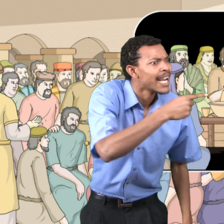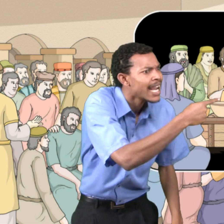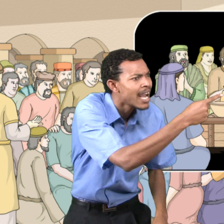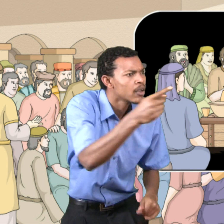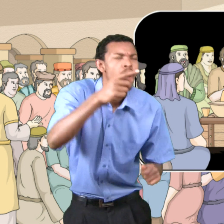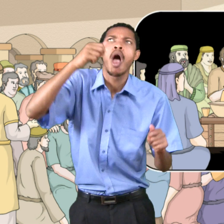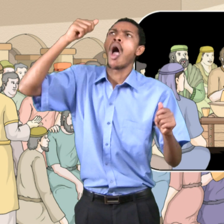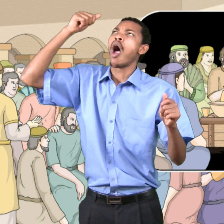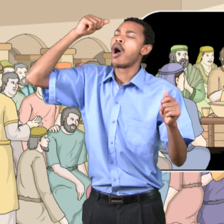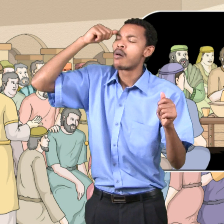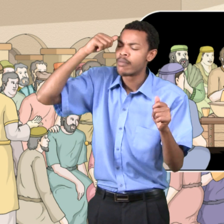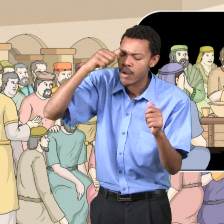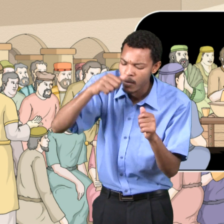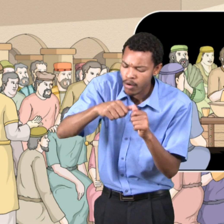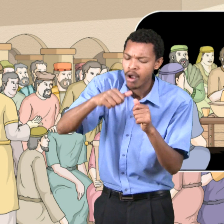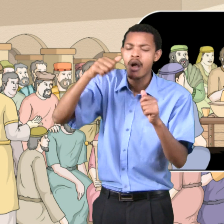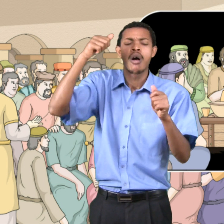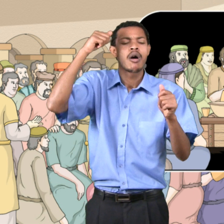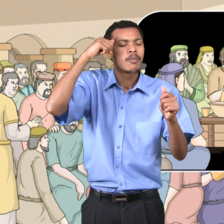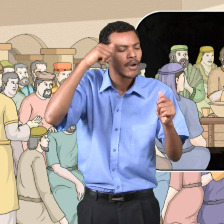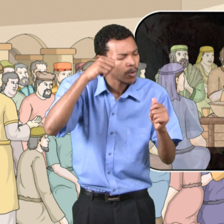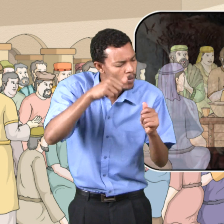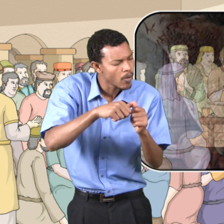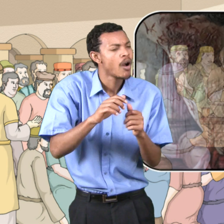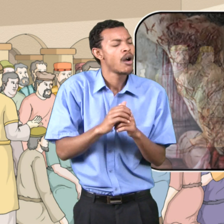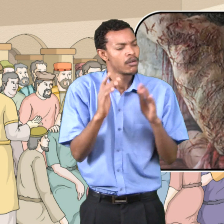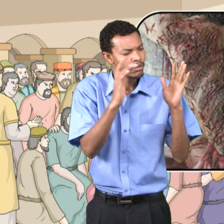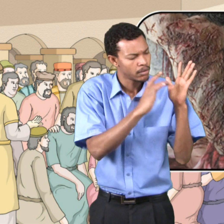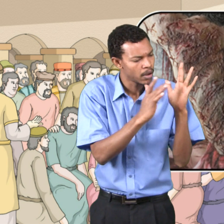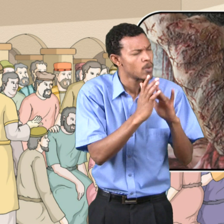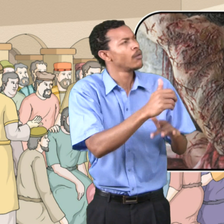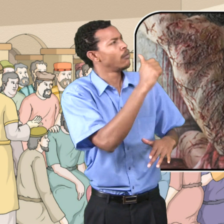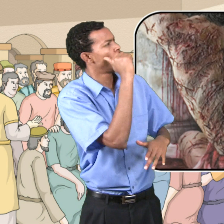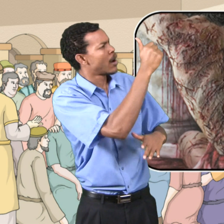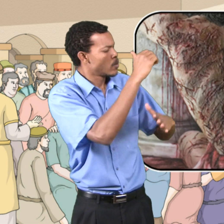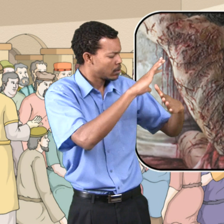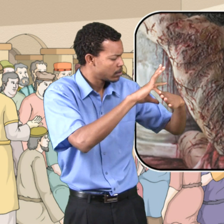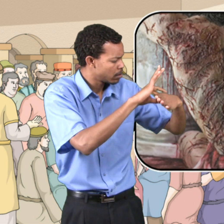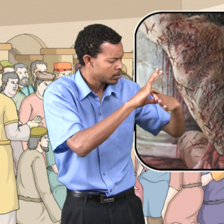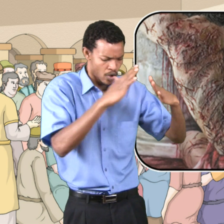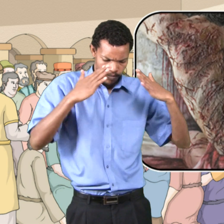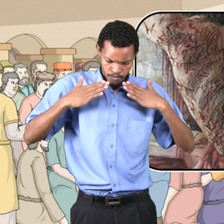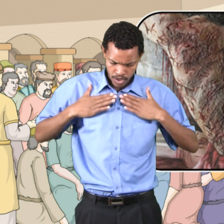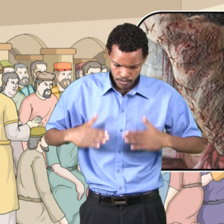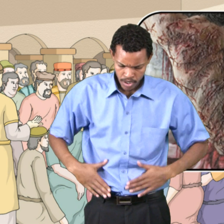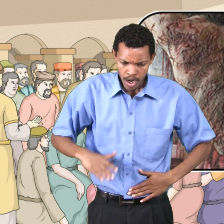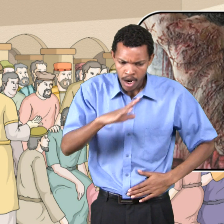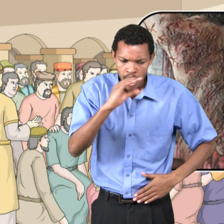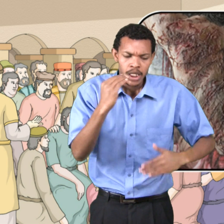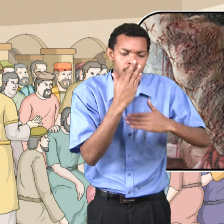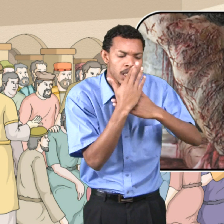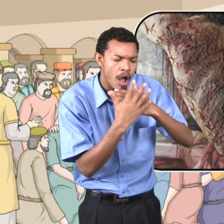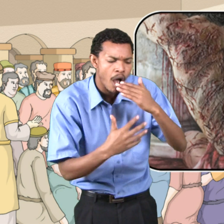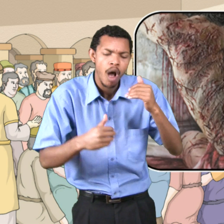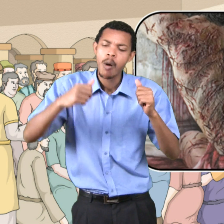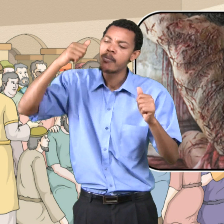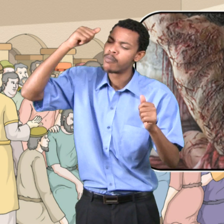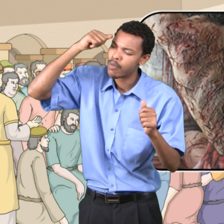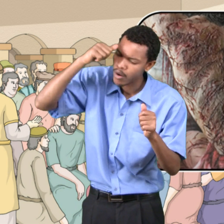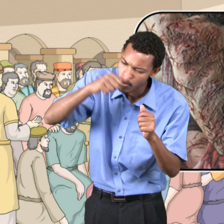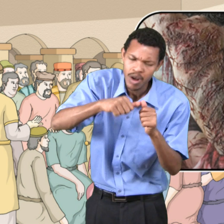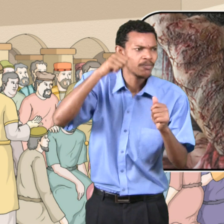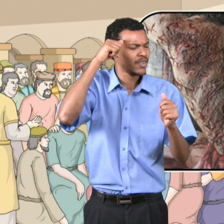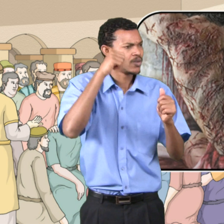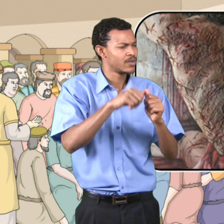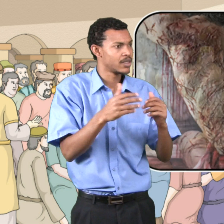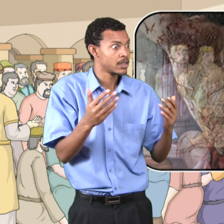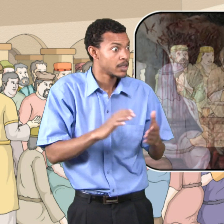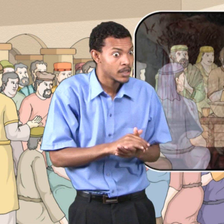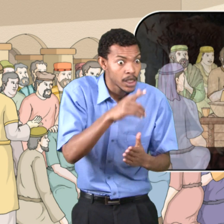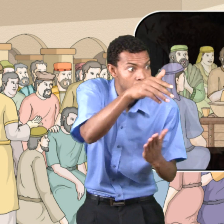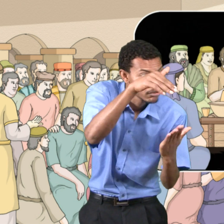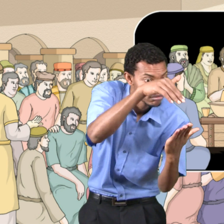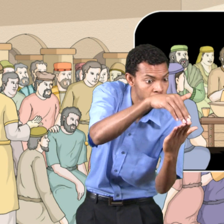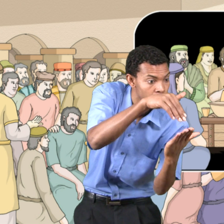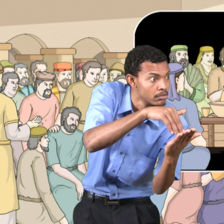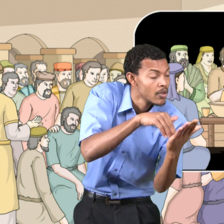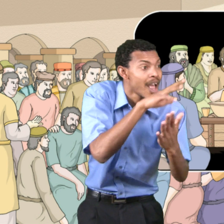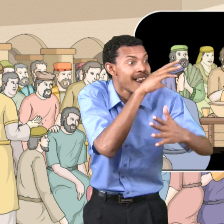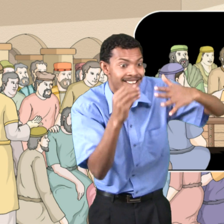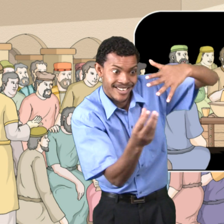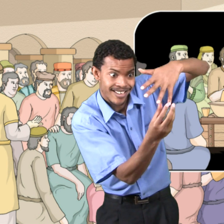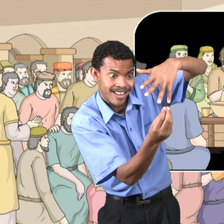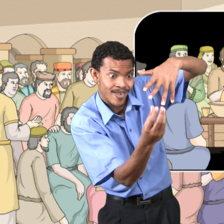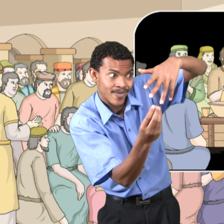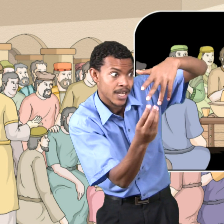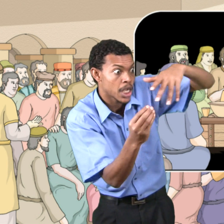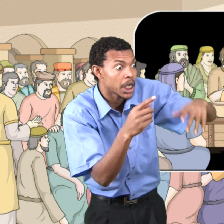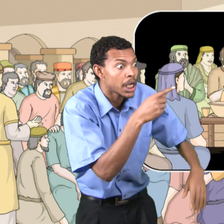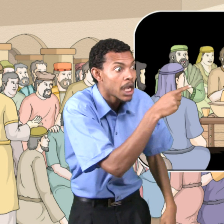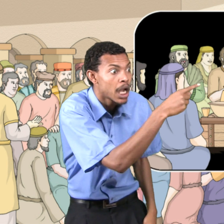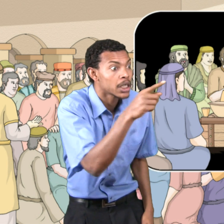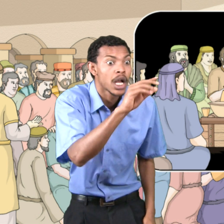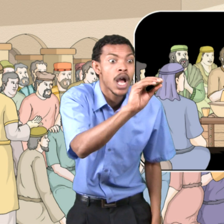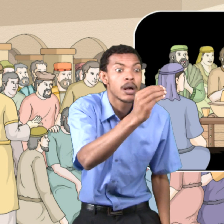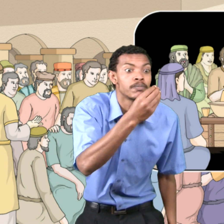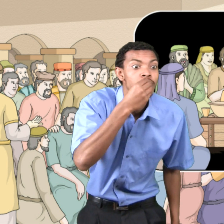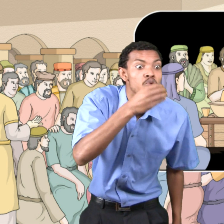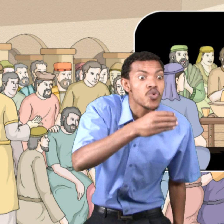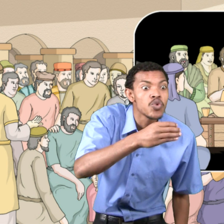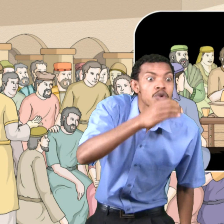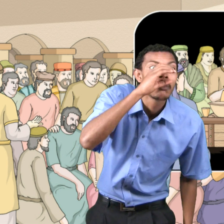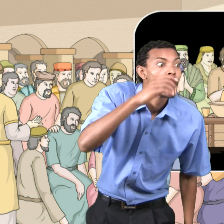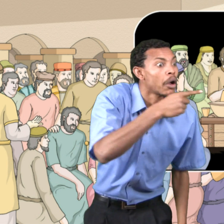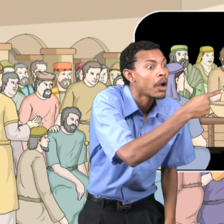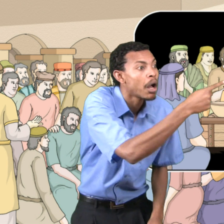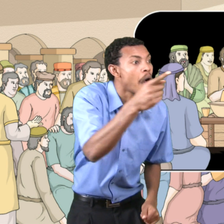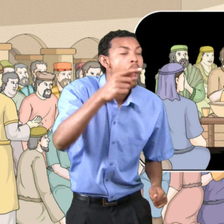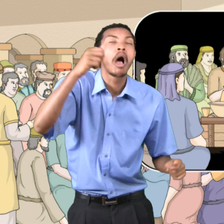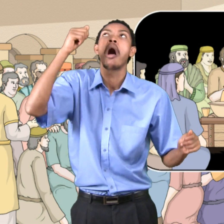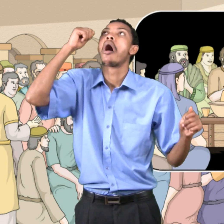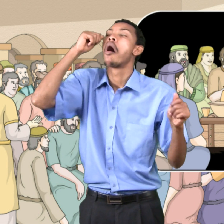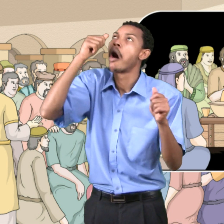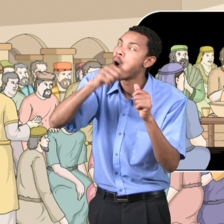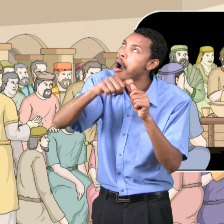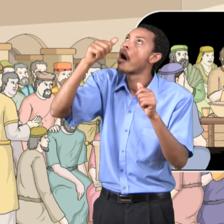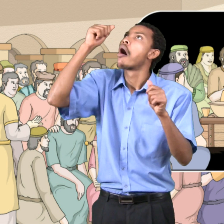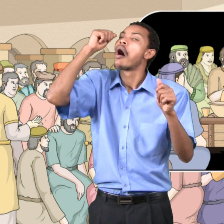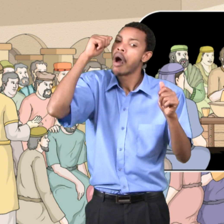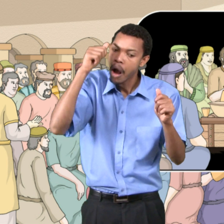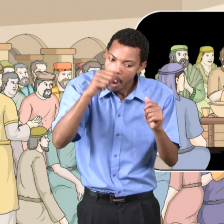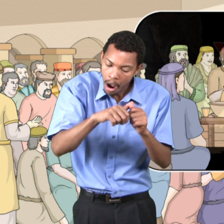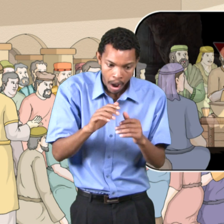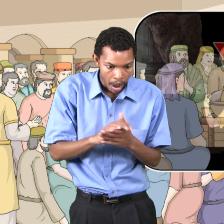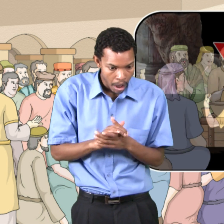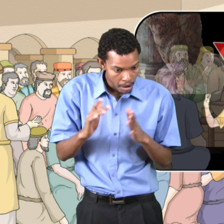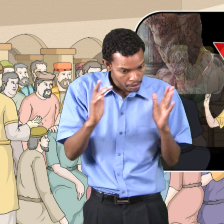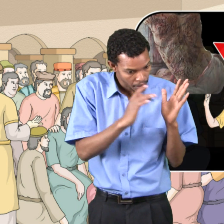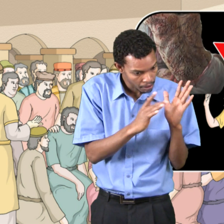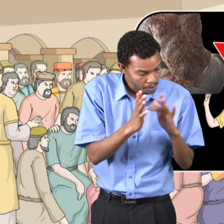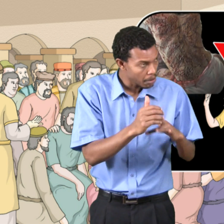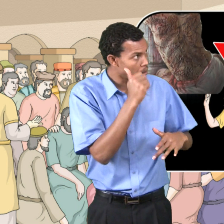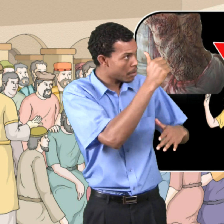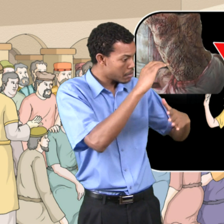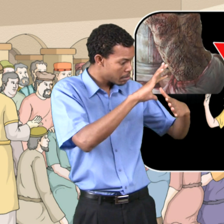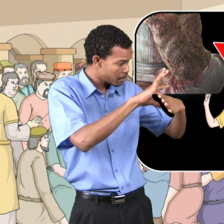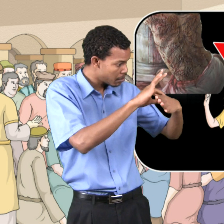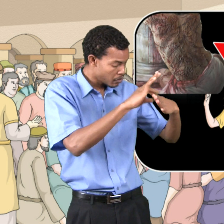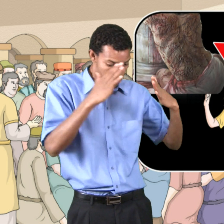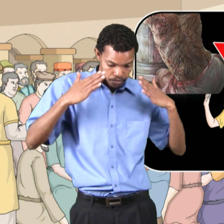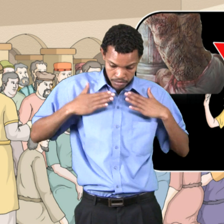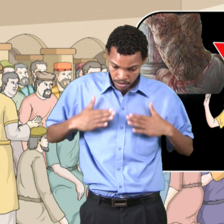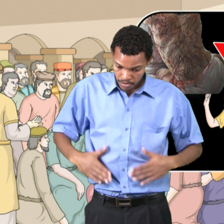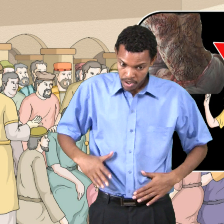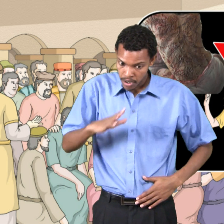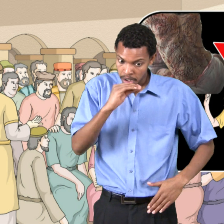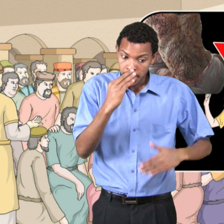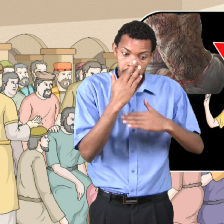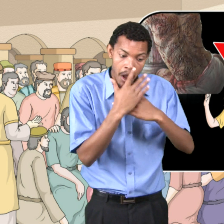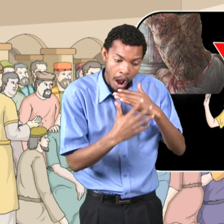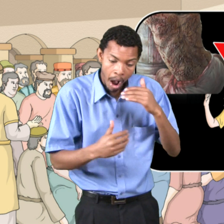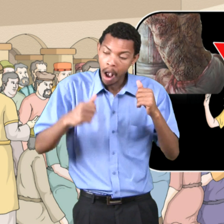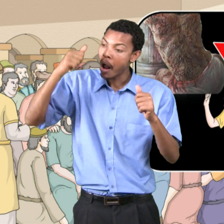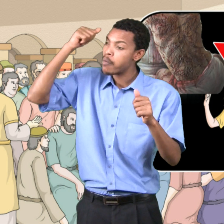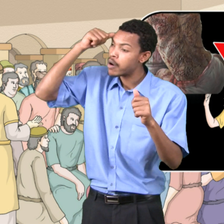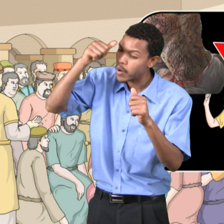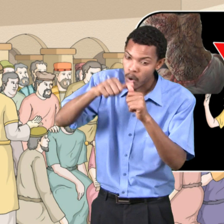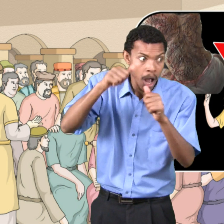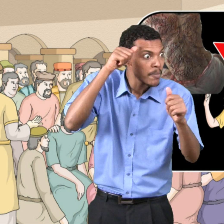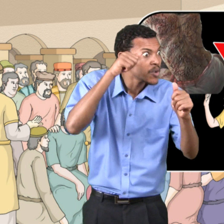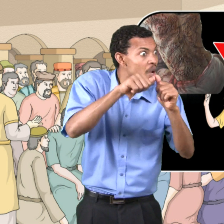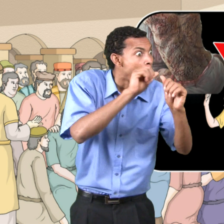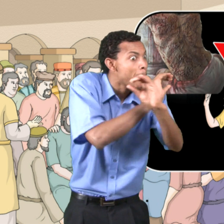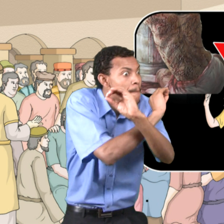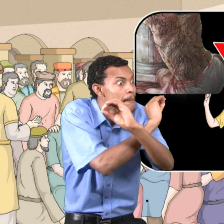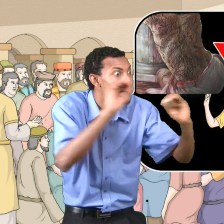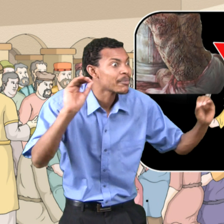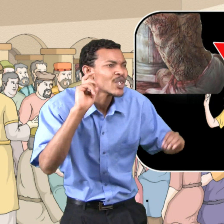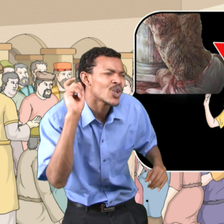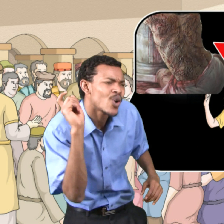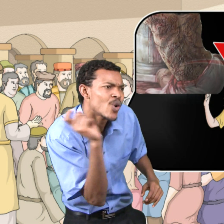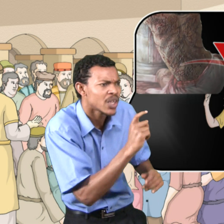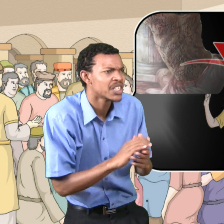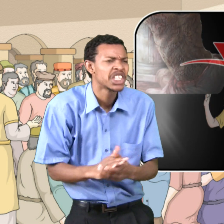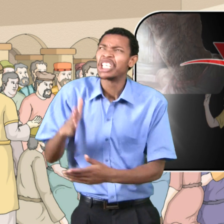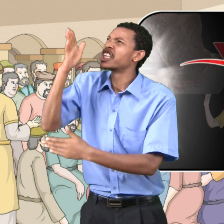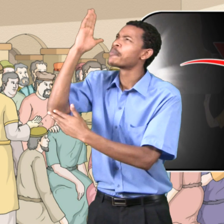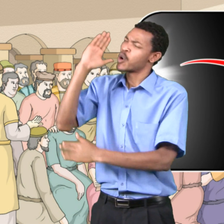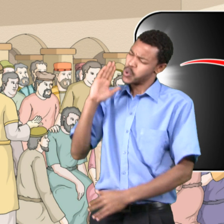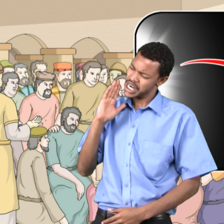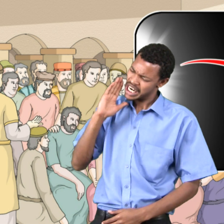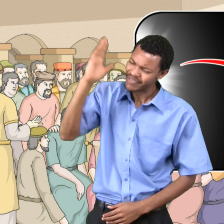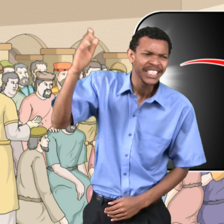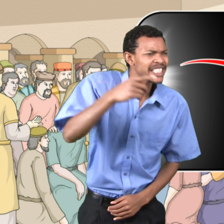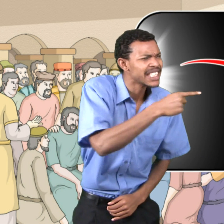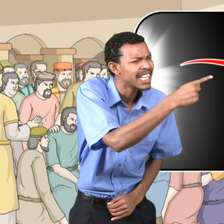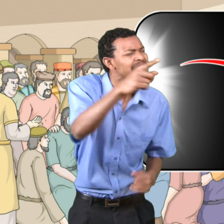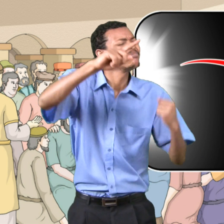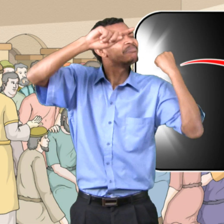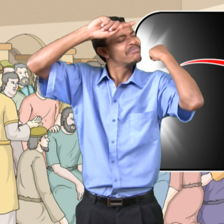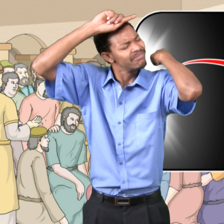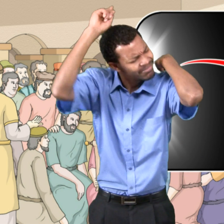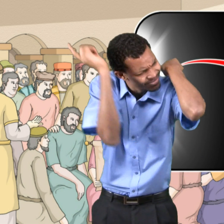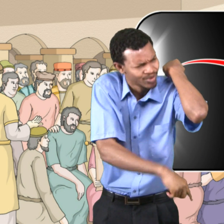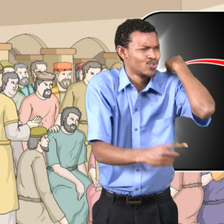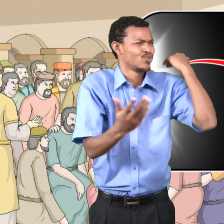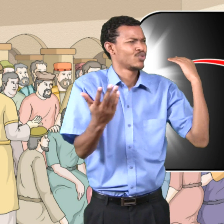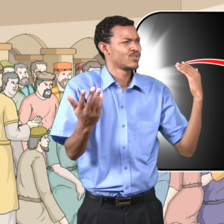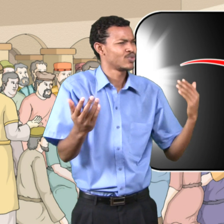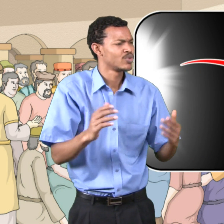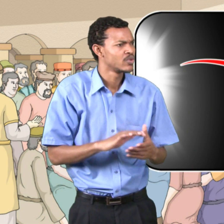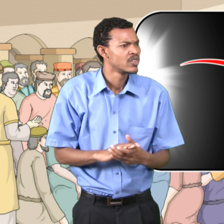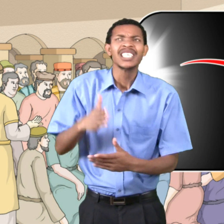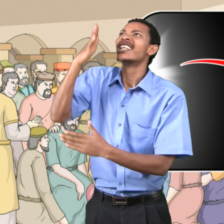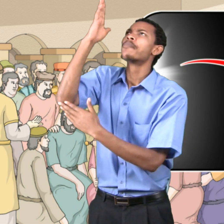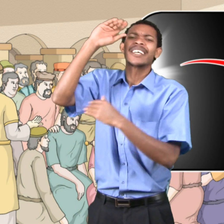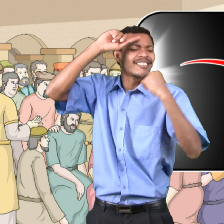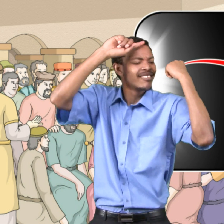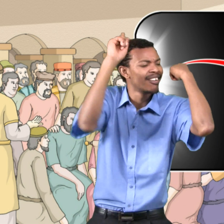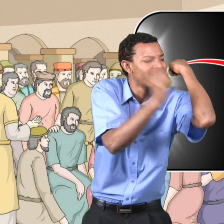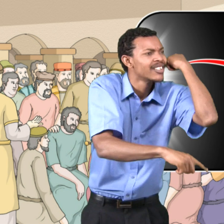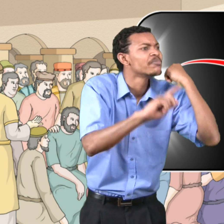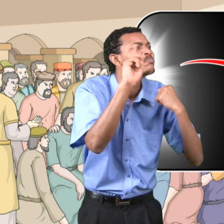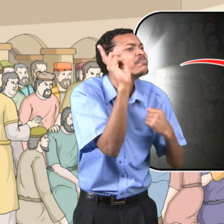For anyone who eats and drinks without recognizing the body eats and drinks judgment on himself.